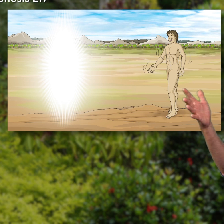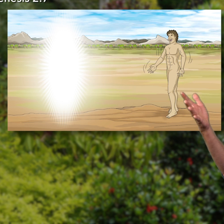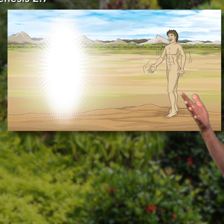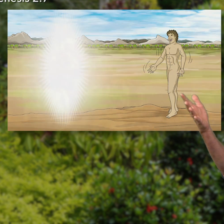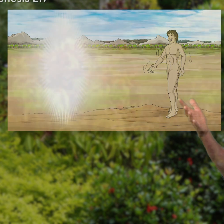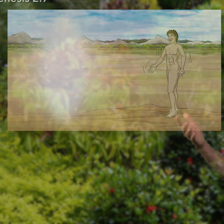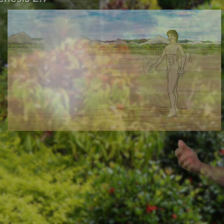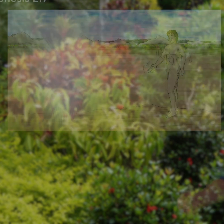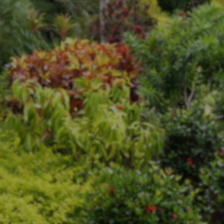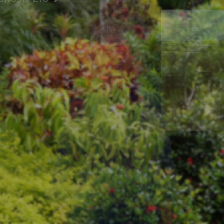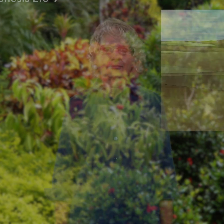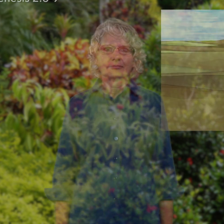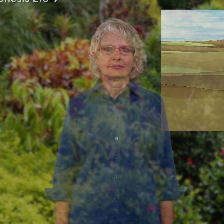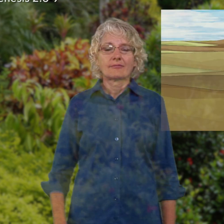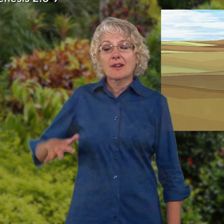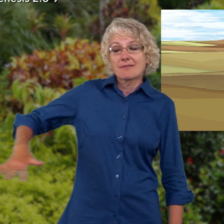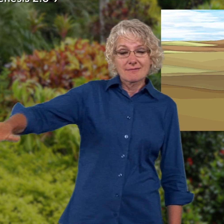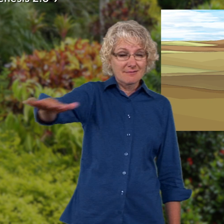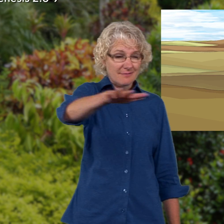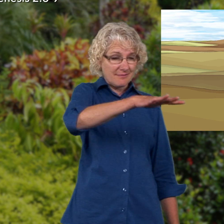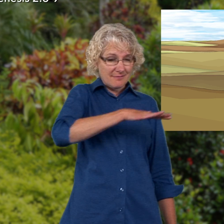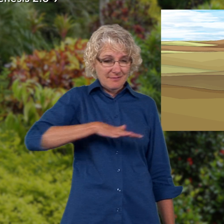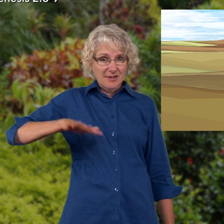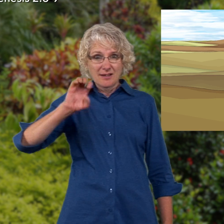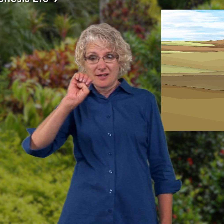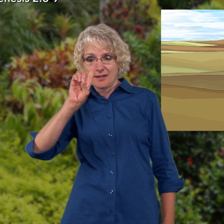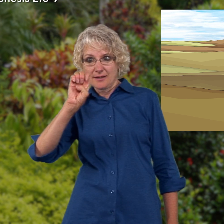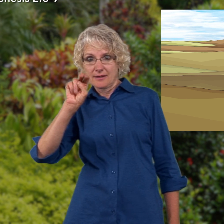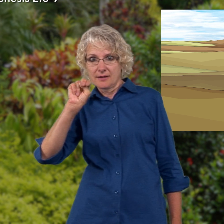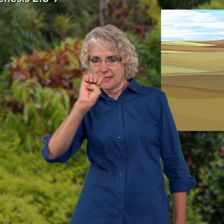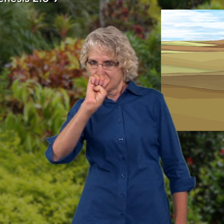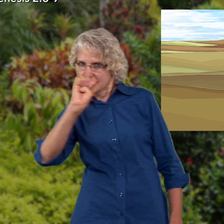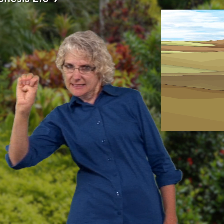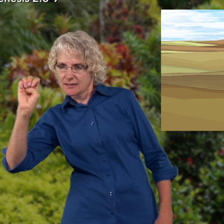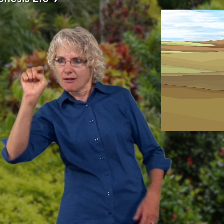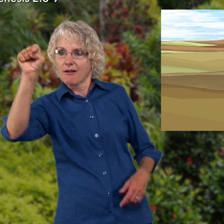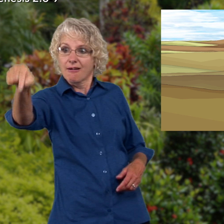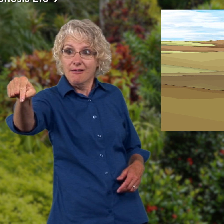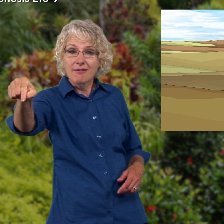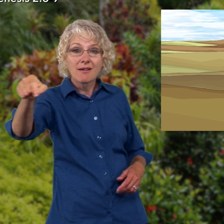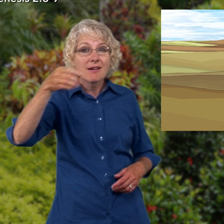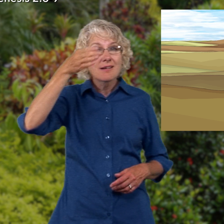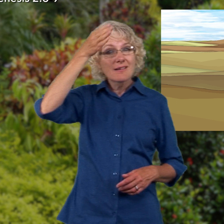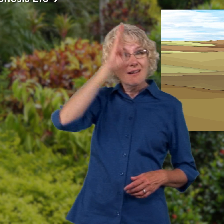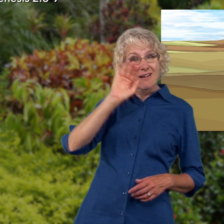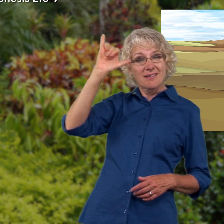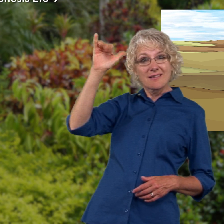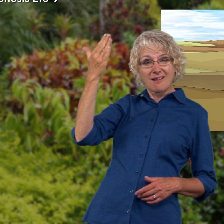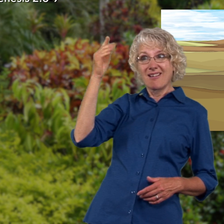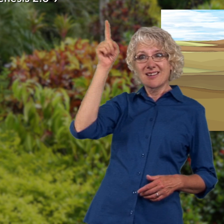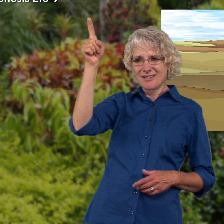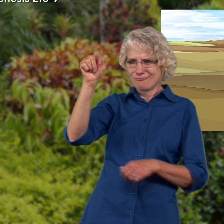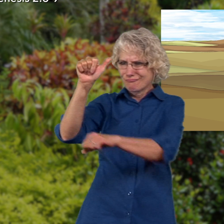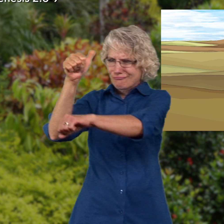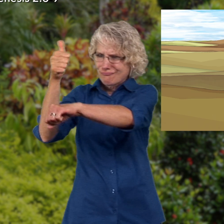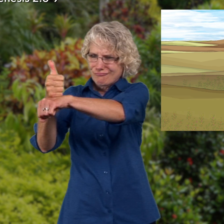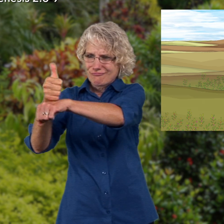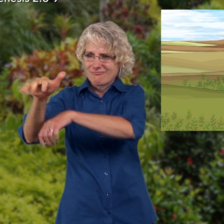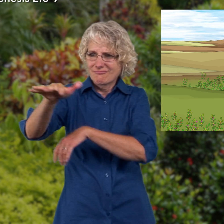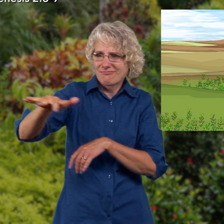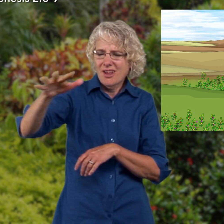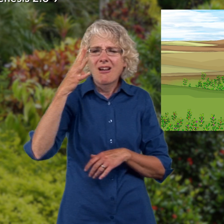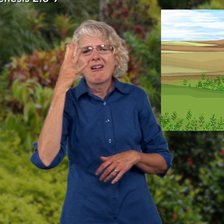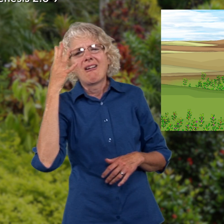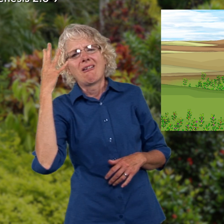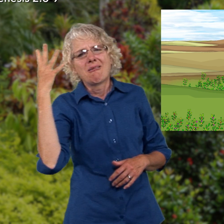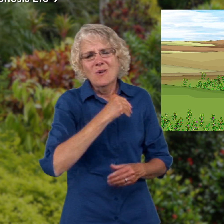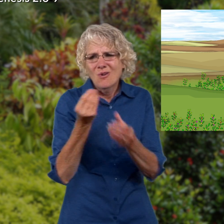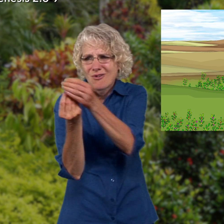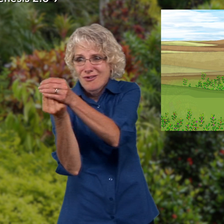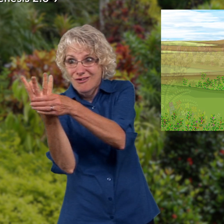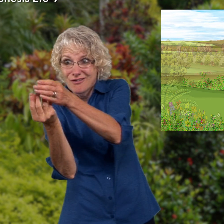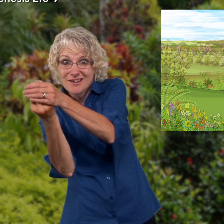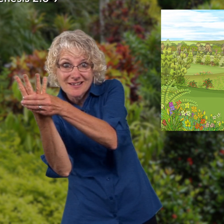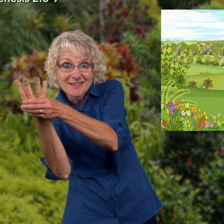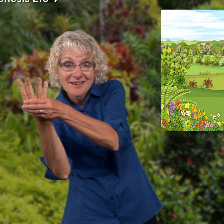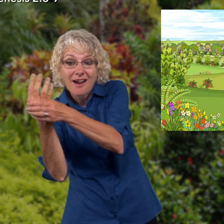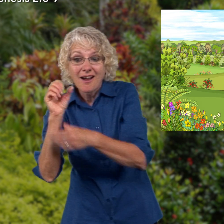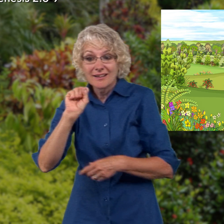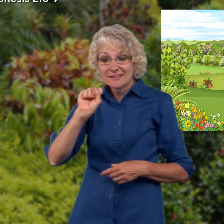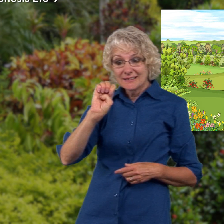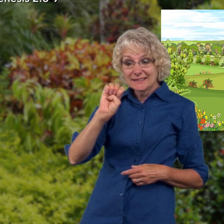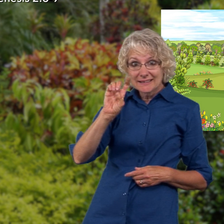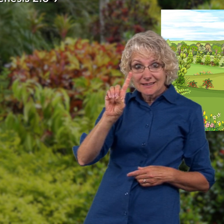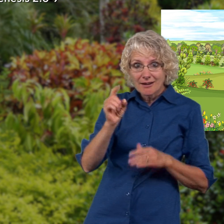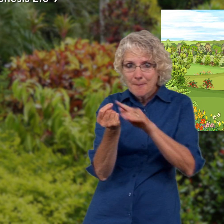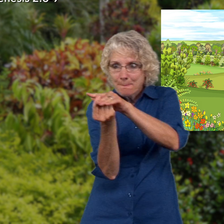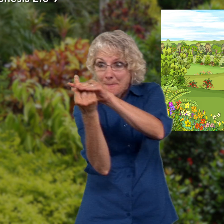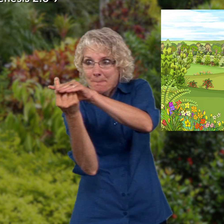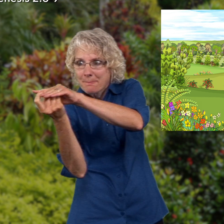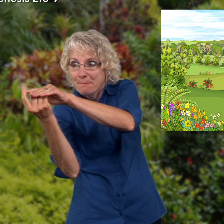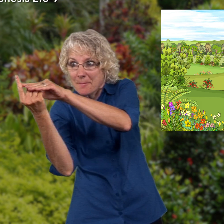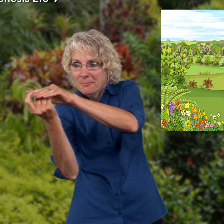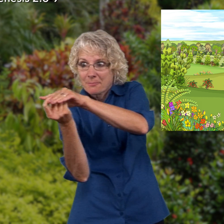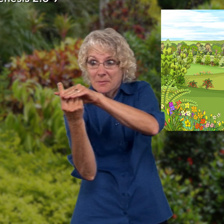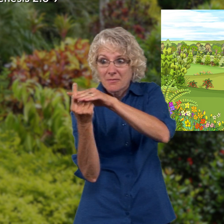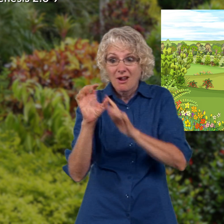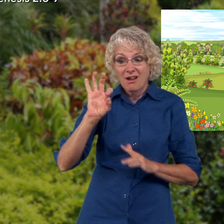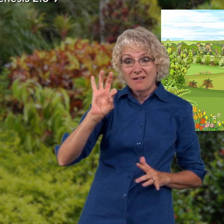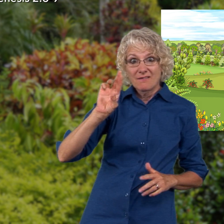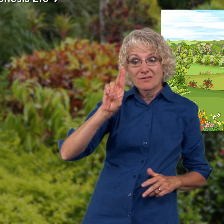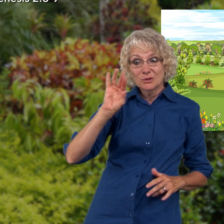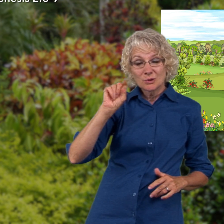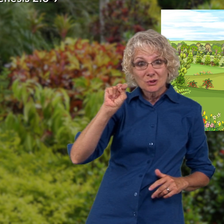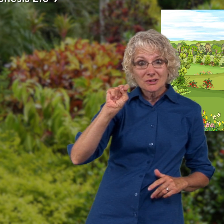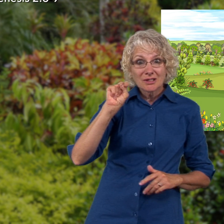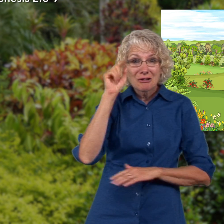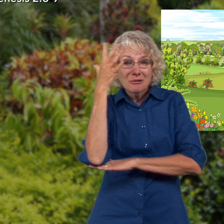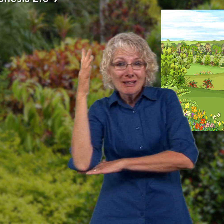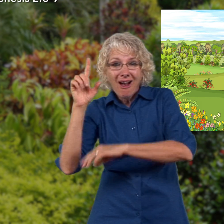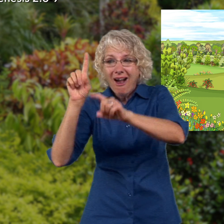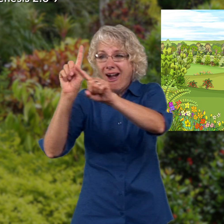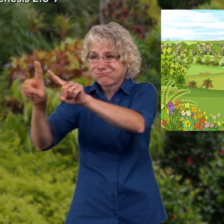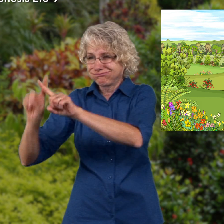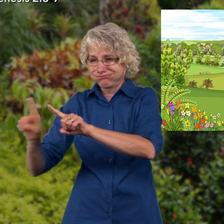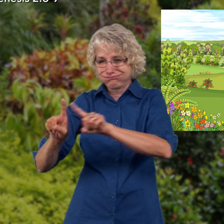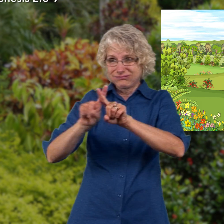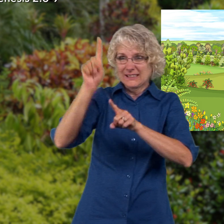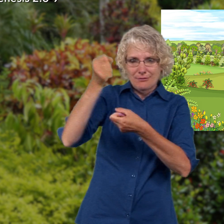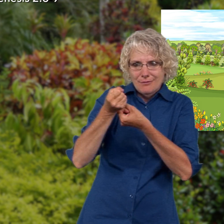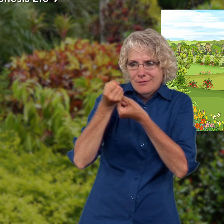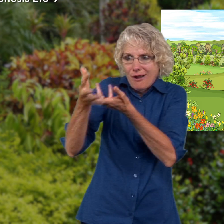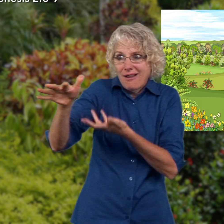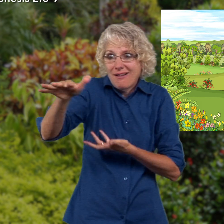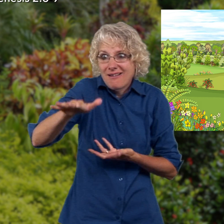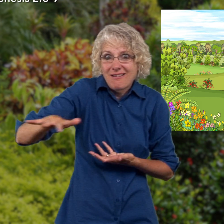And the LORD God planted a garden in Eden, in the east, where He placed the man He had formed.